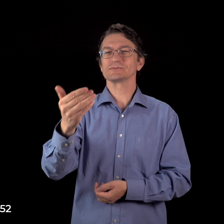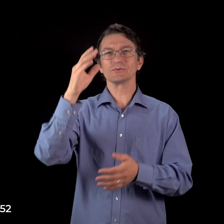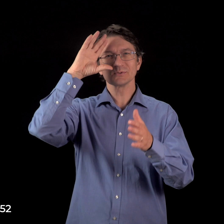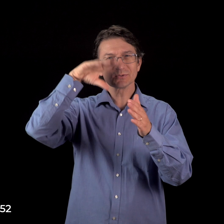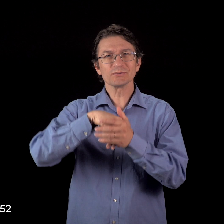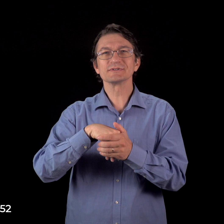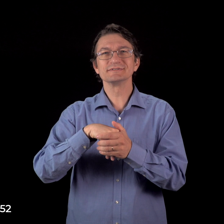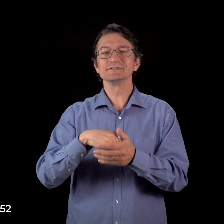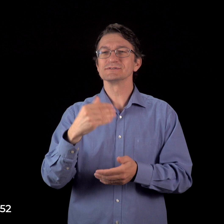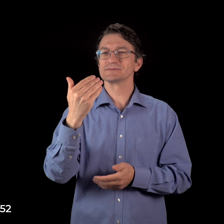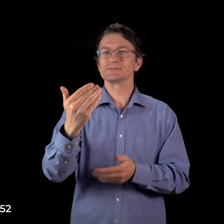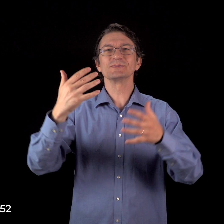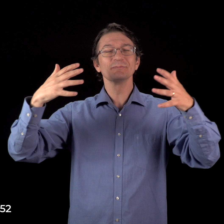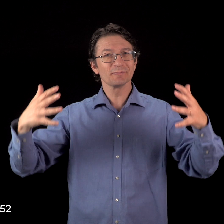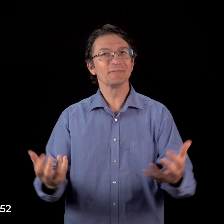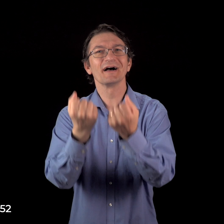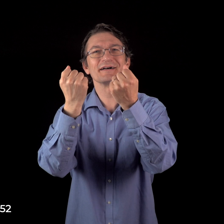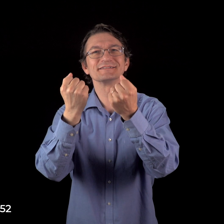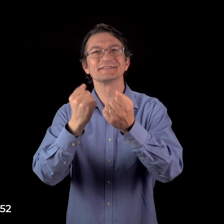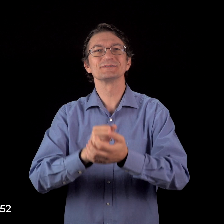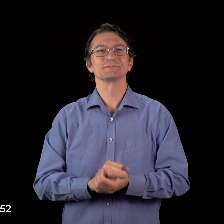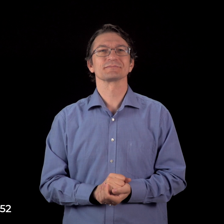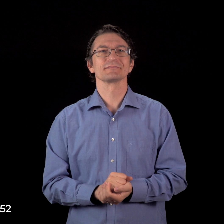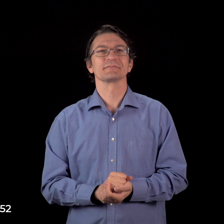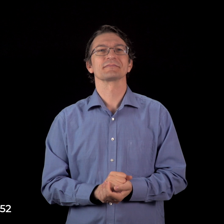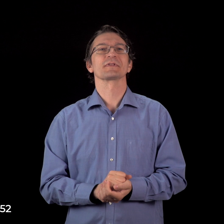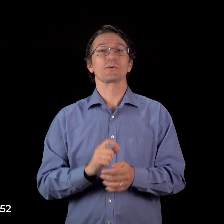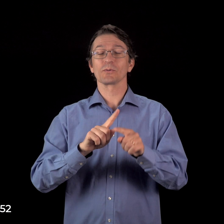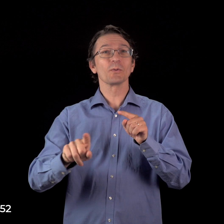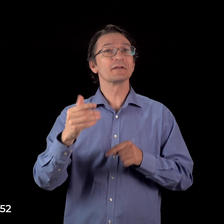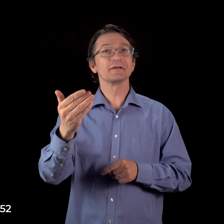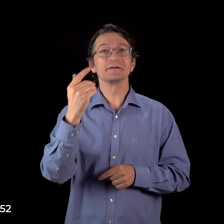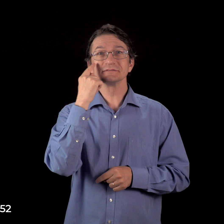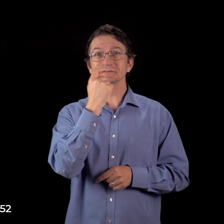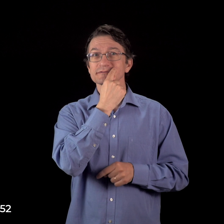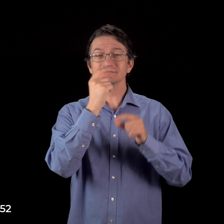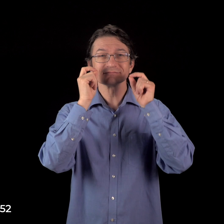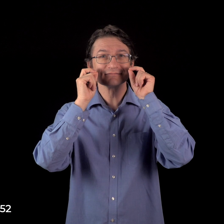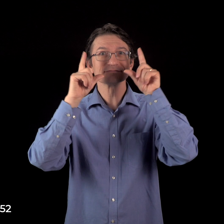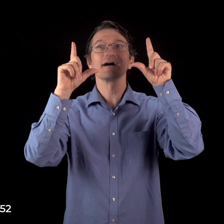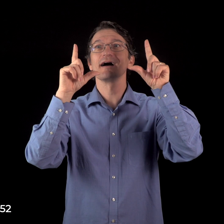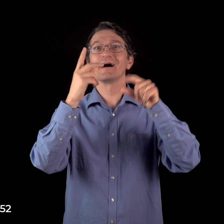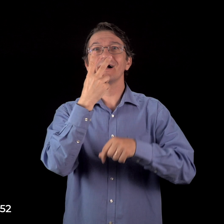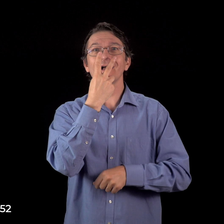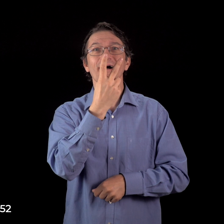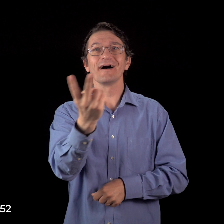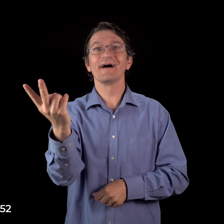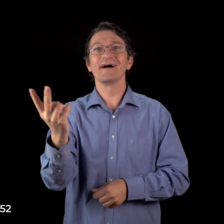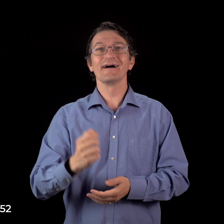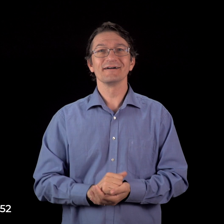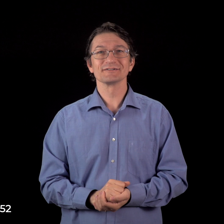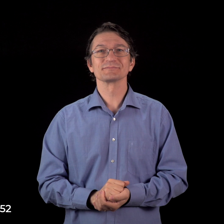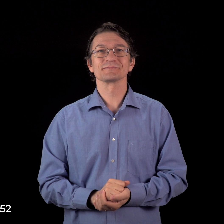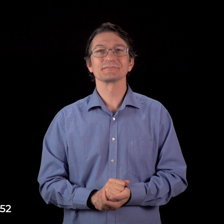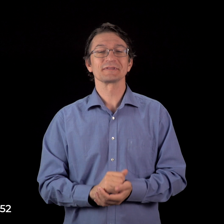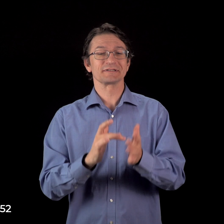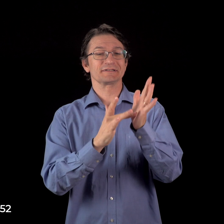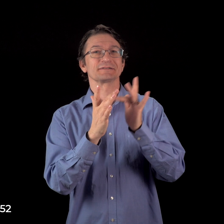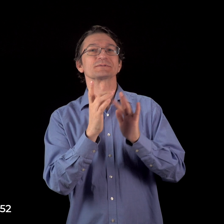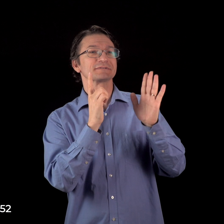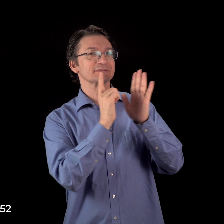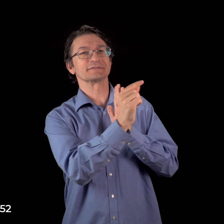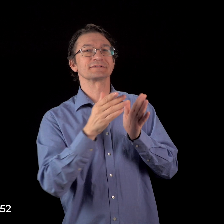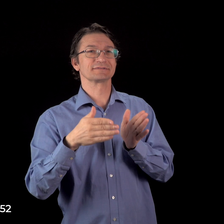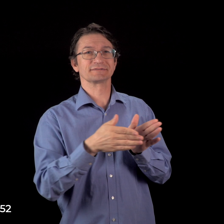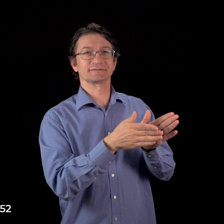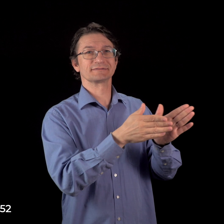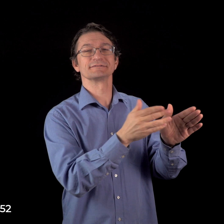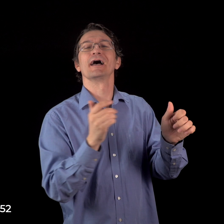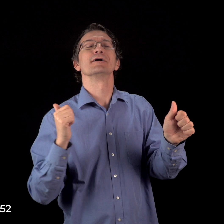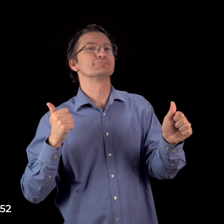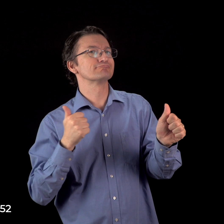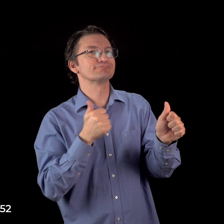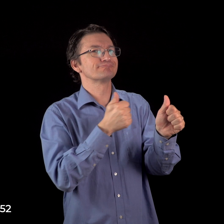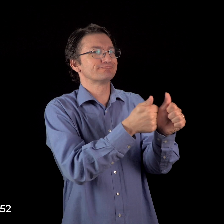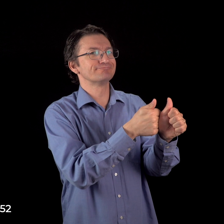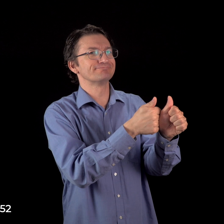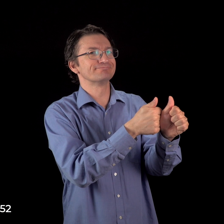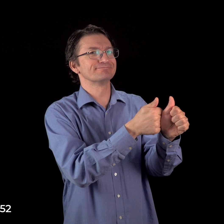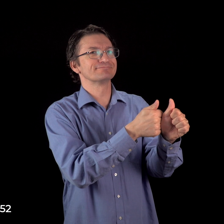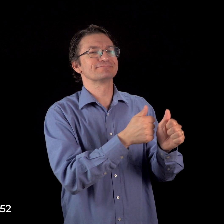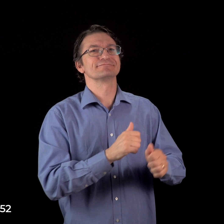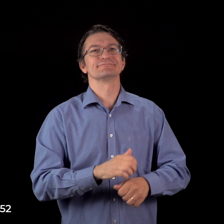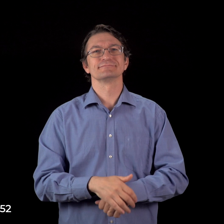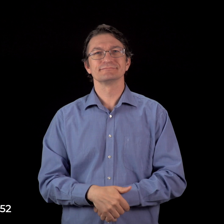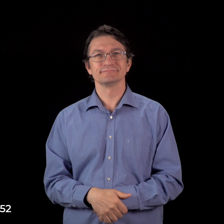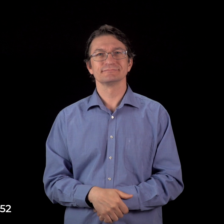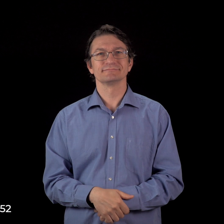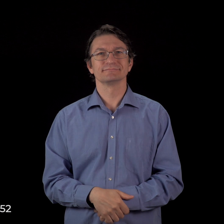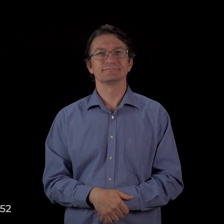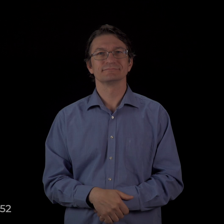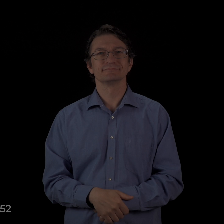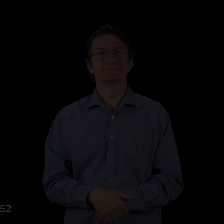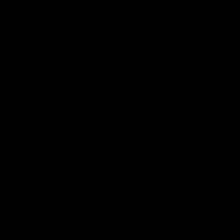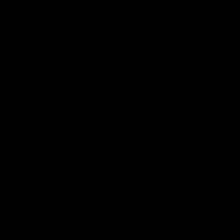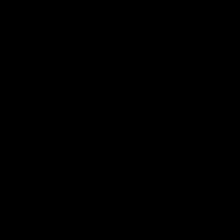And immediately he received his sight and followed Jesus along the road.